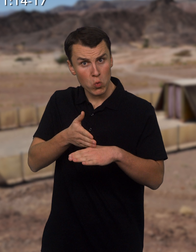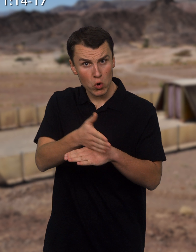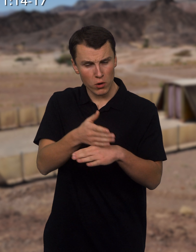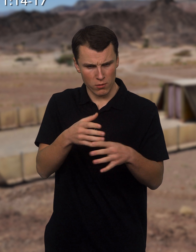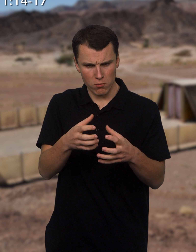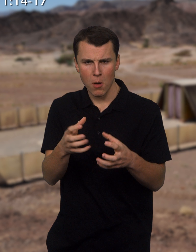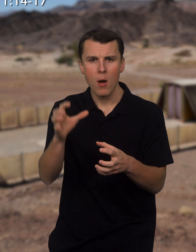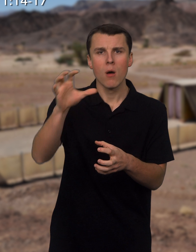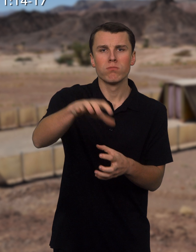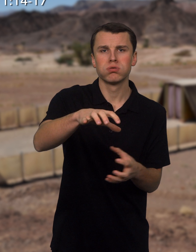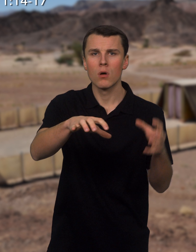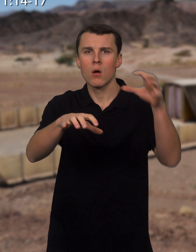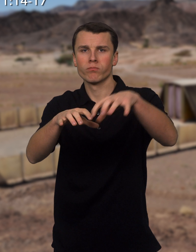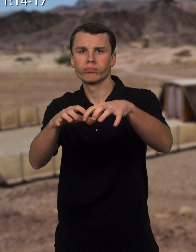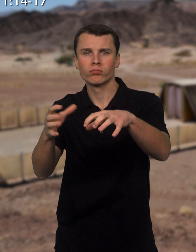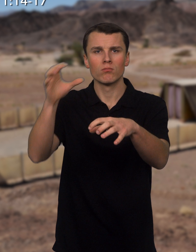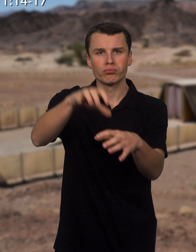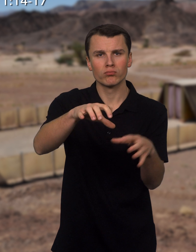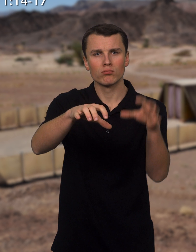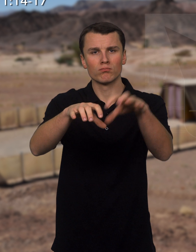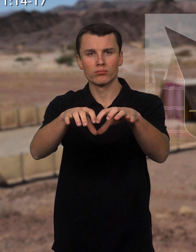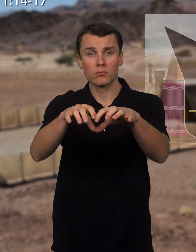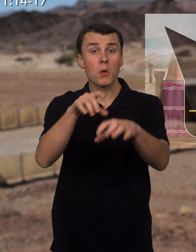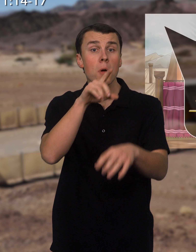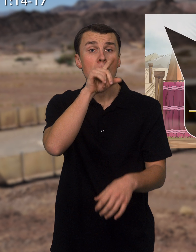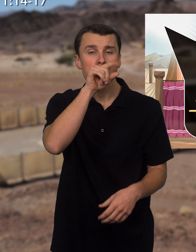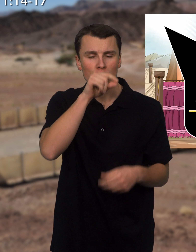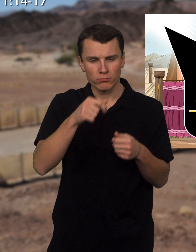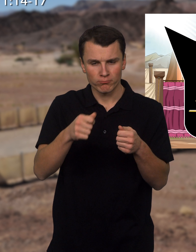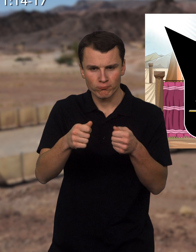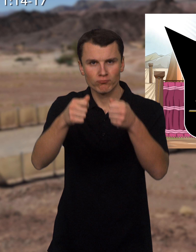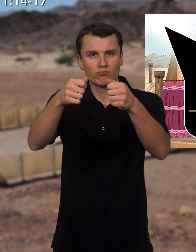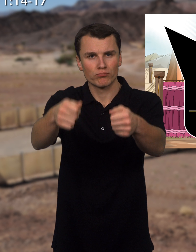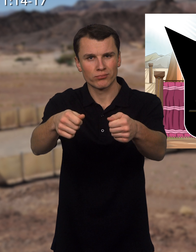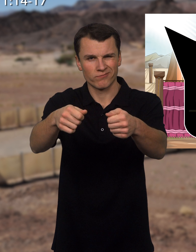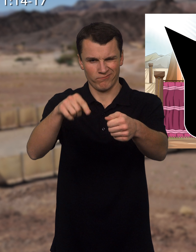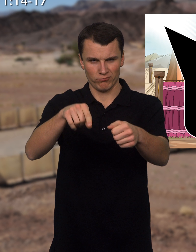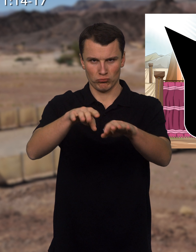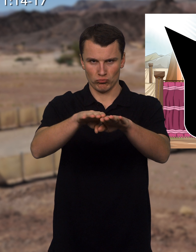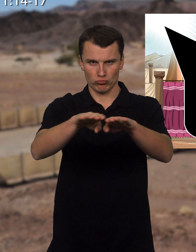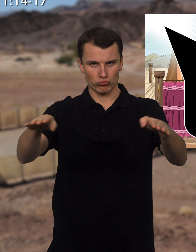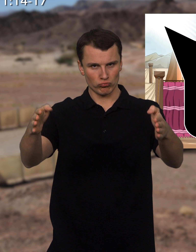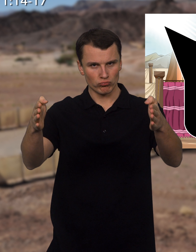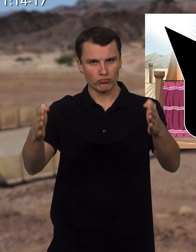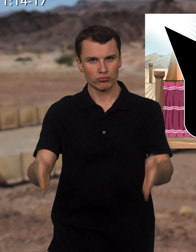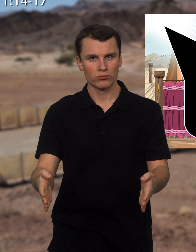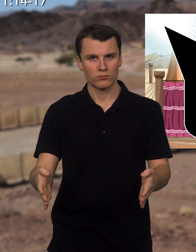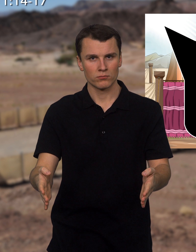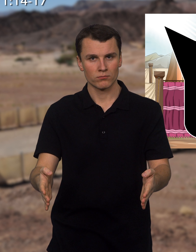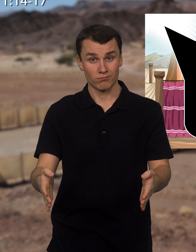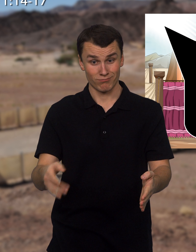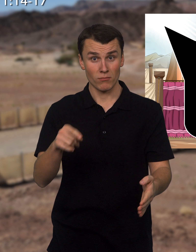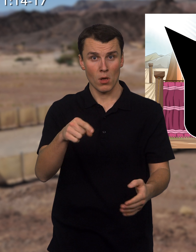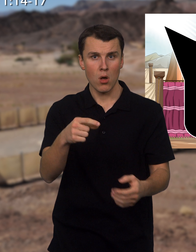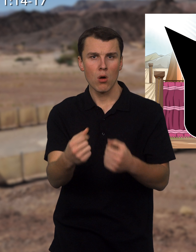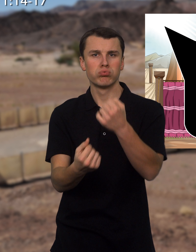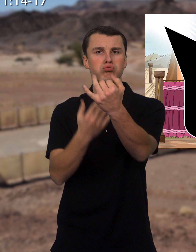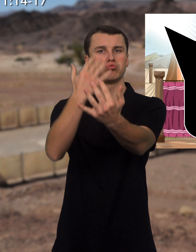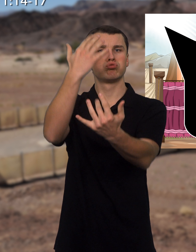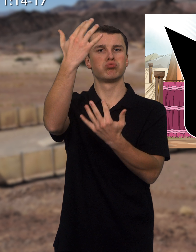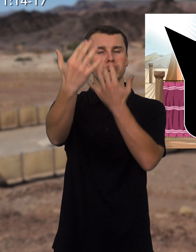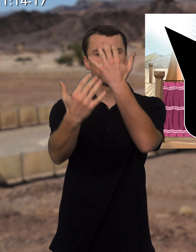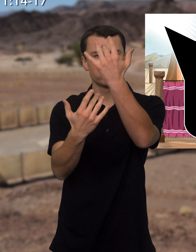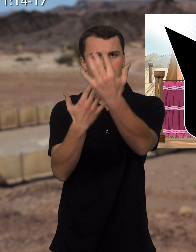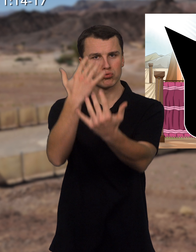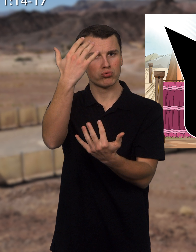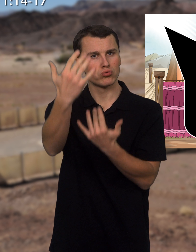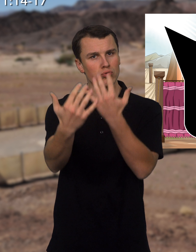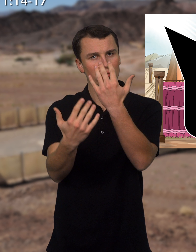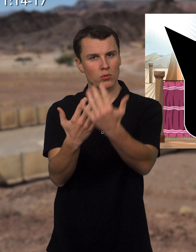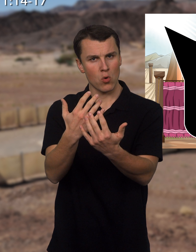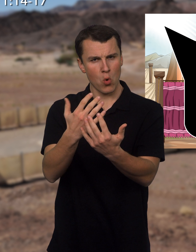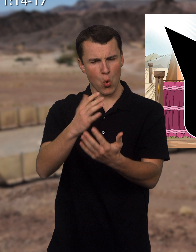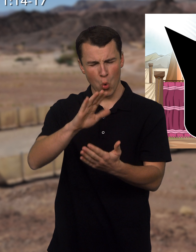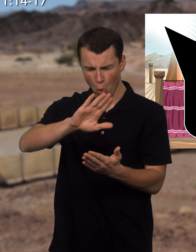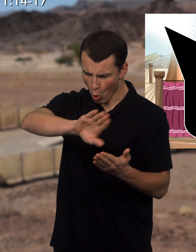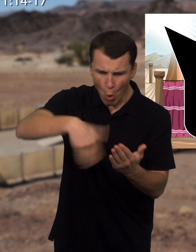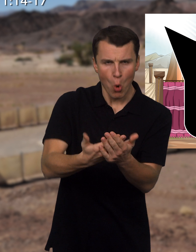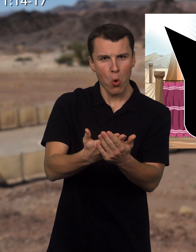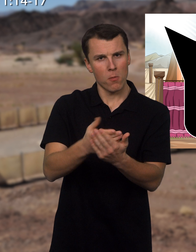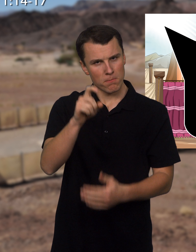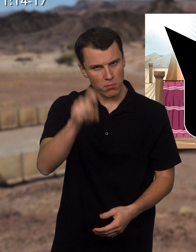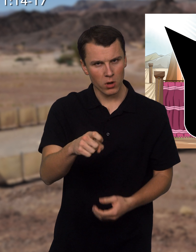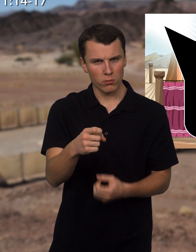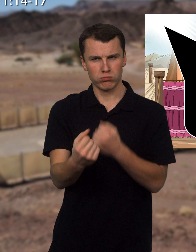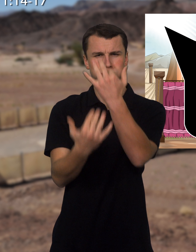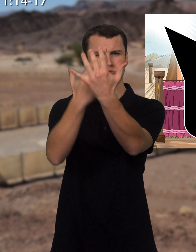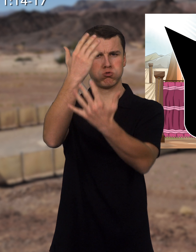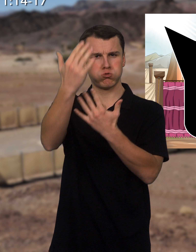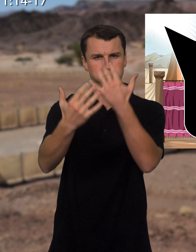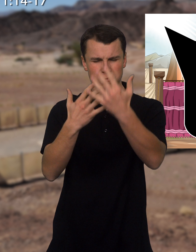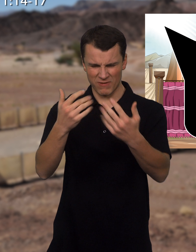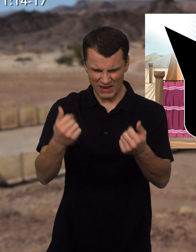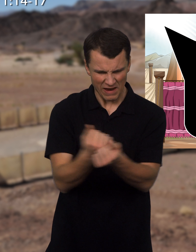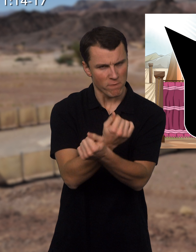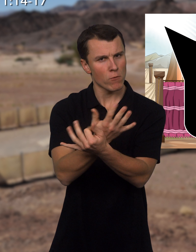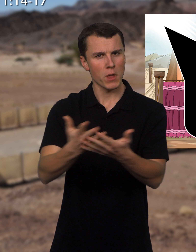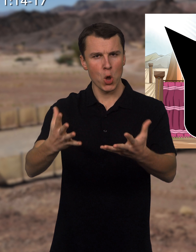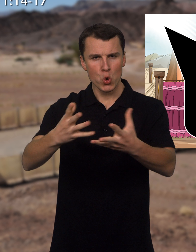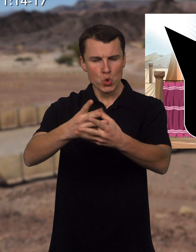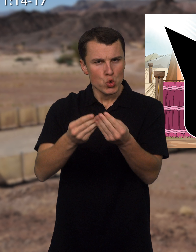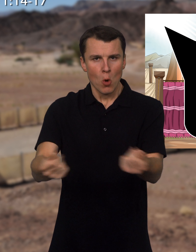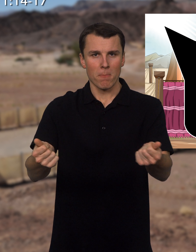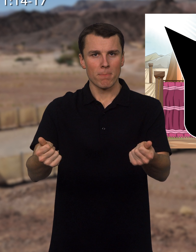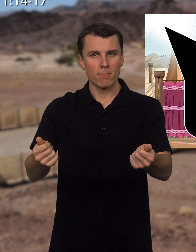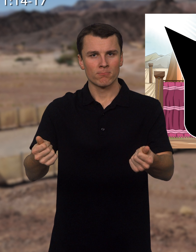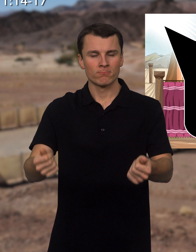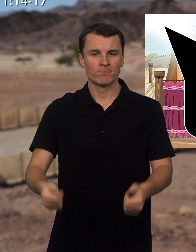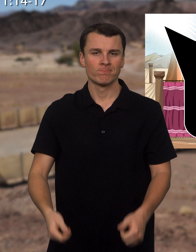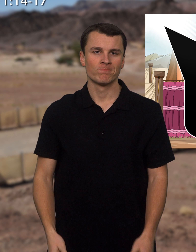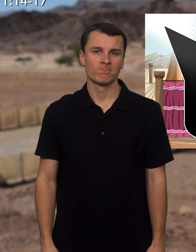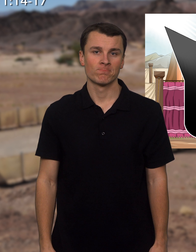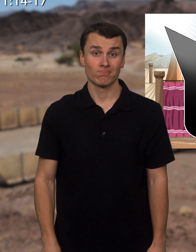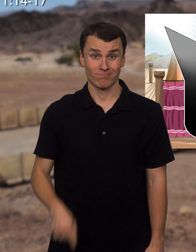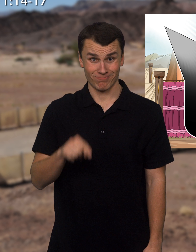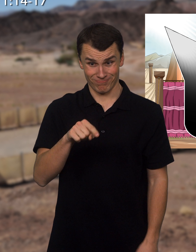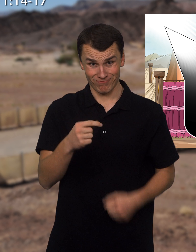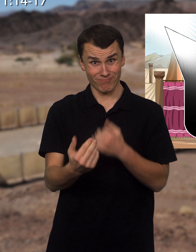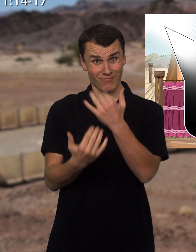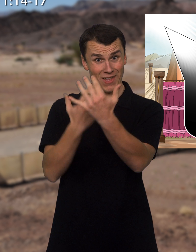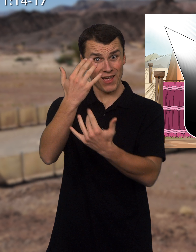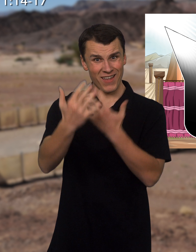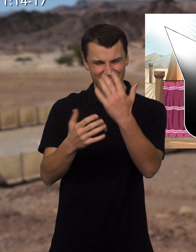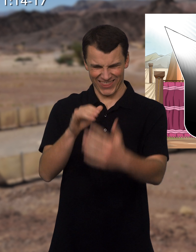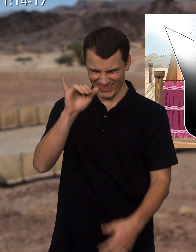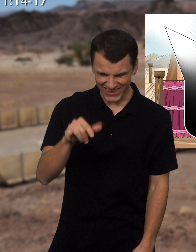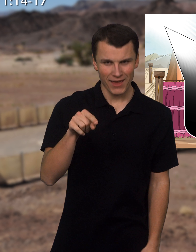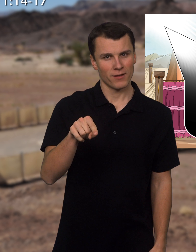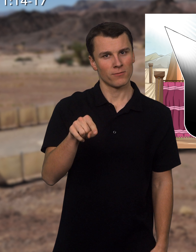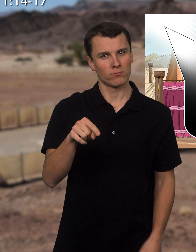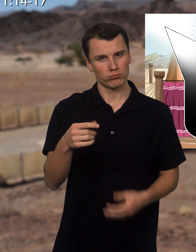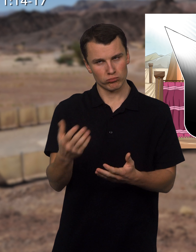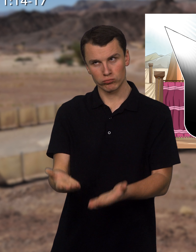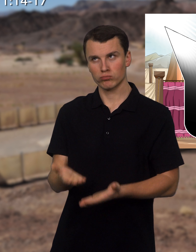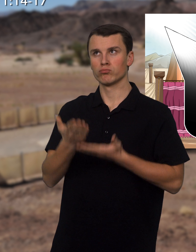And the priest is to burn it on the altar atop the burning wood.